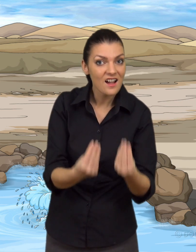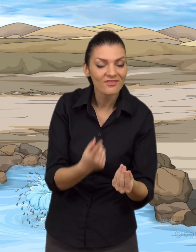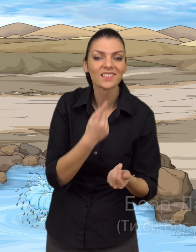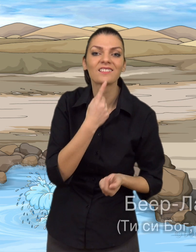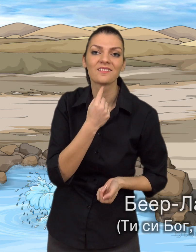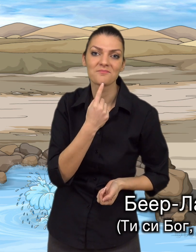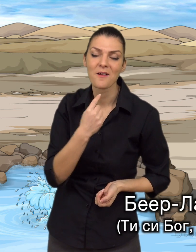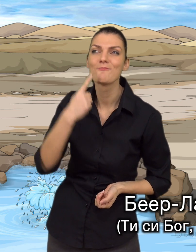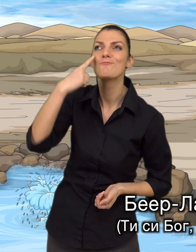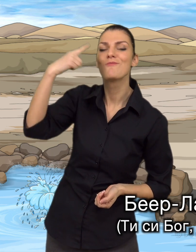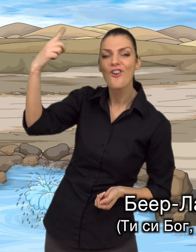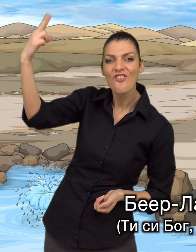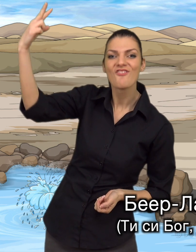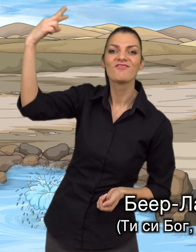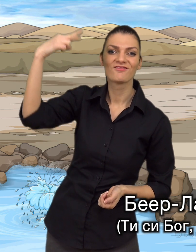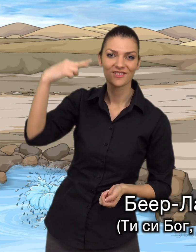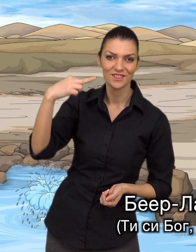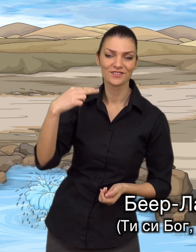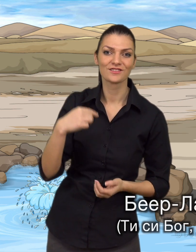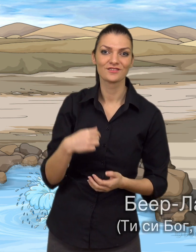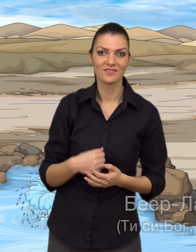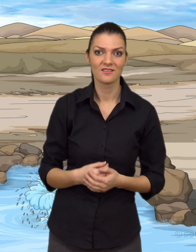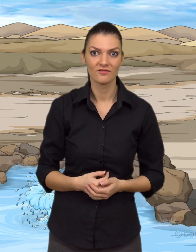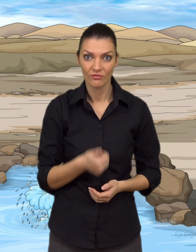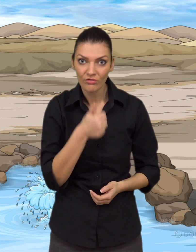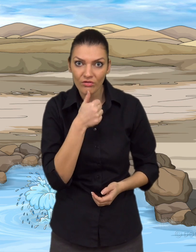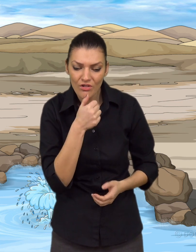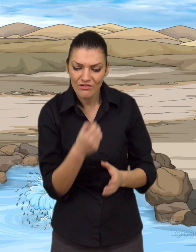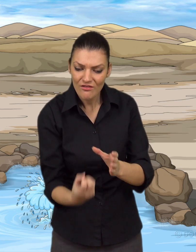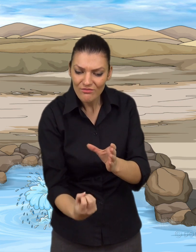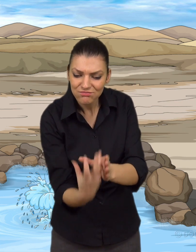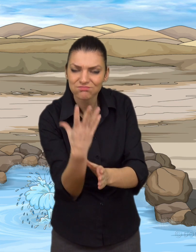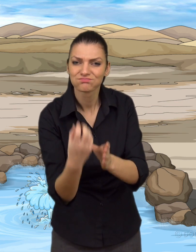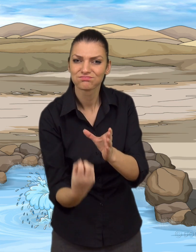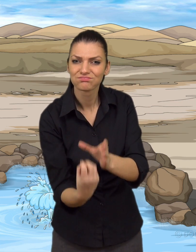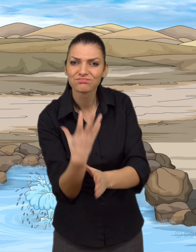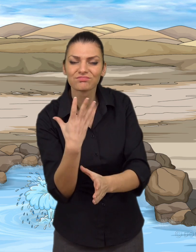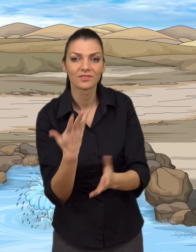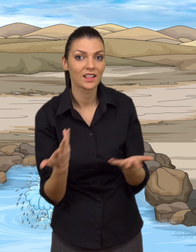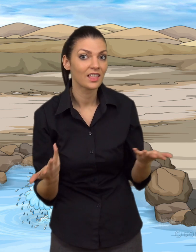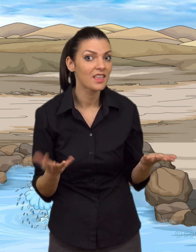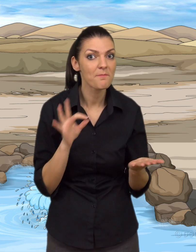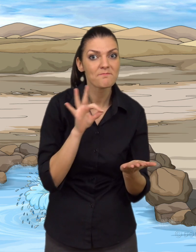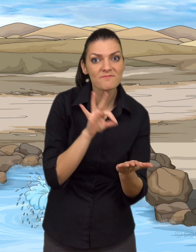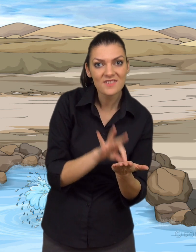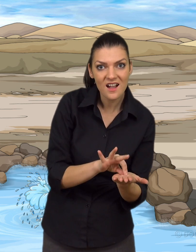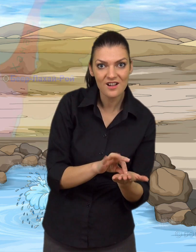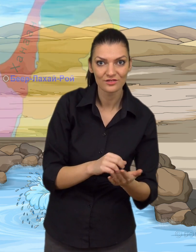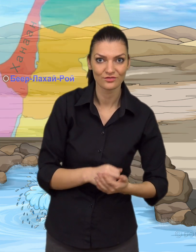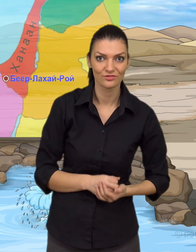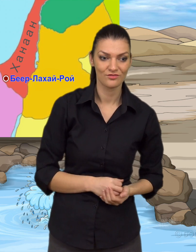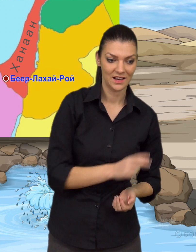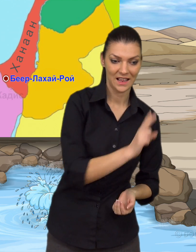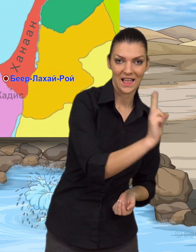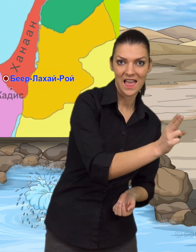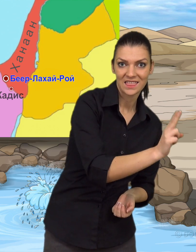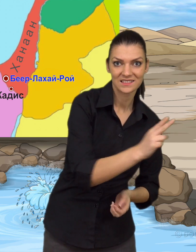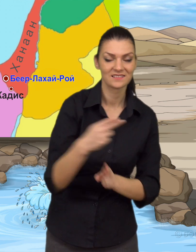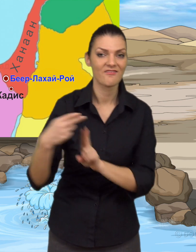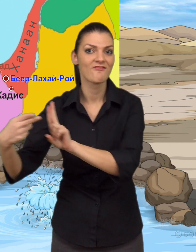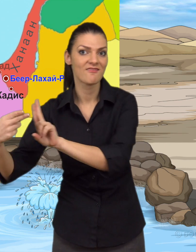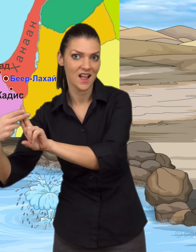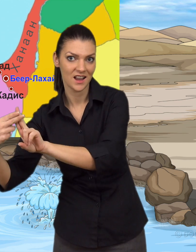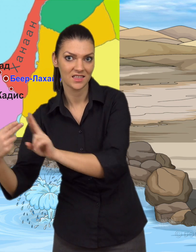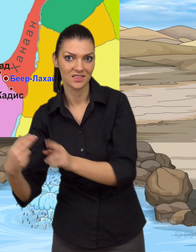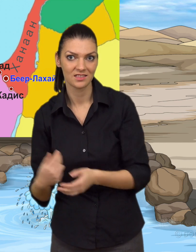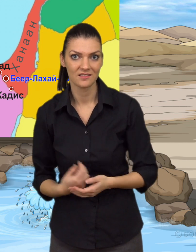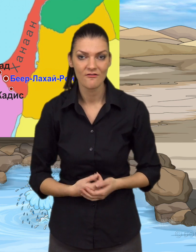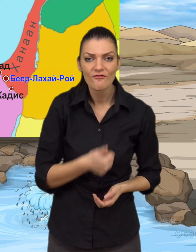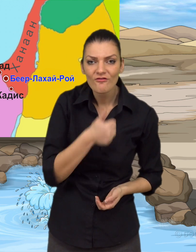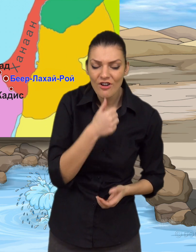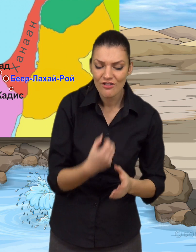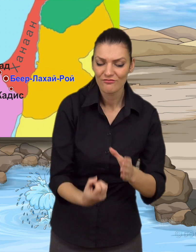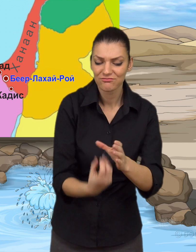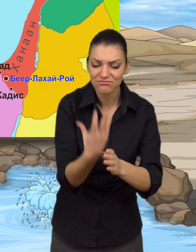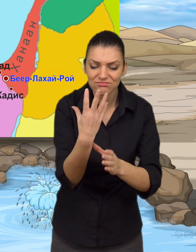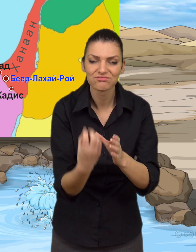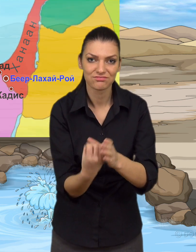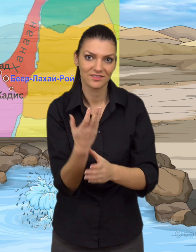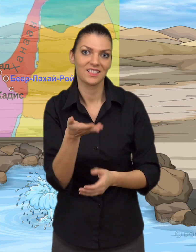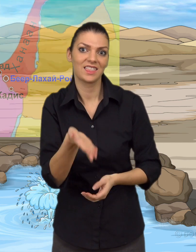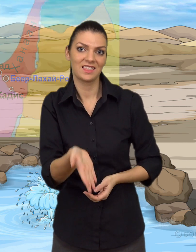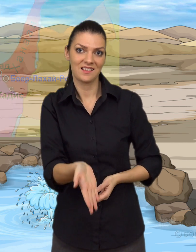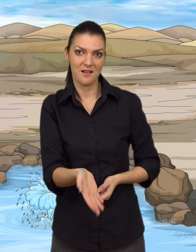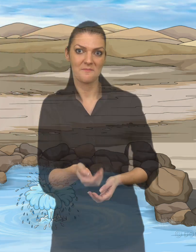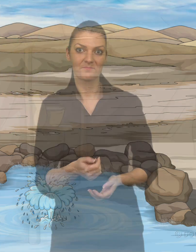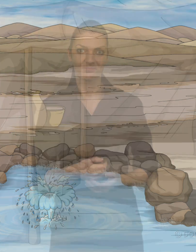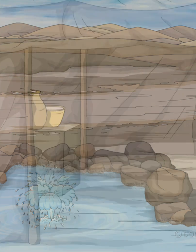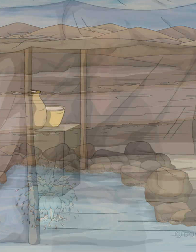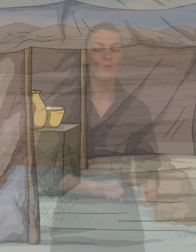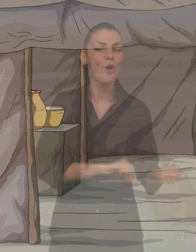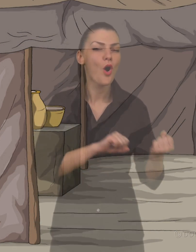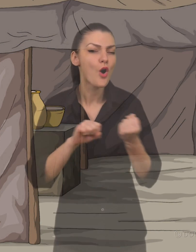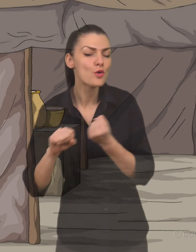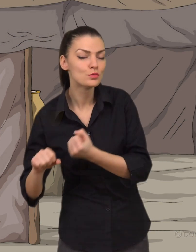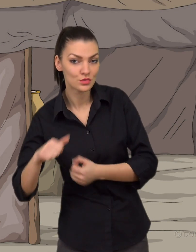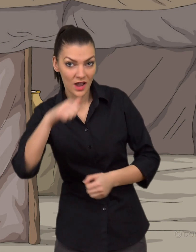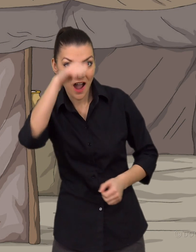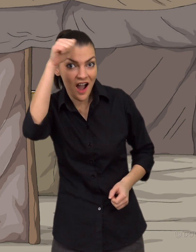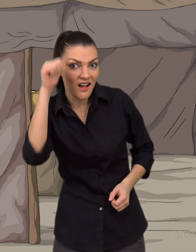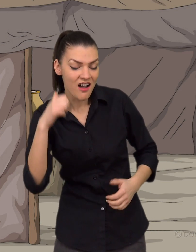Therefore the well was called Beer-lahai-roi. It is located between Kadesh and Bered.